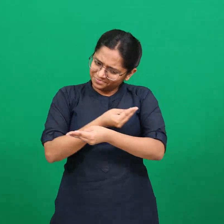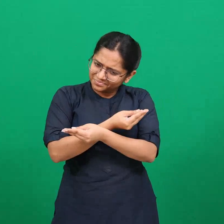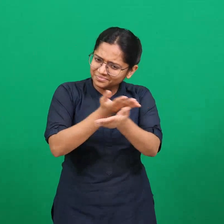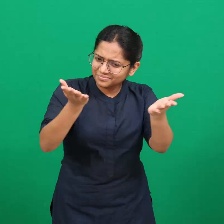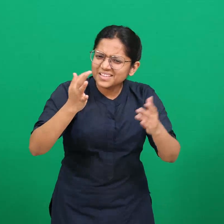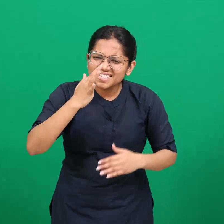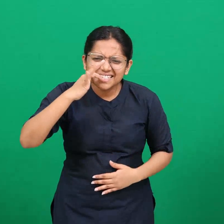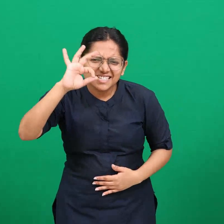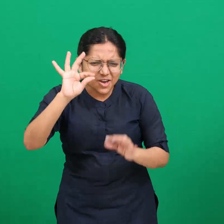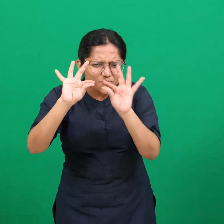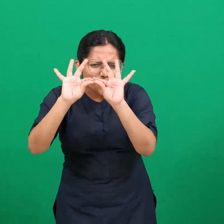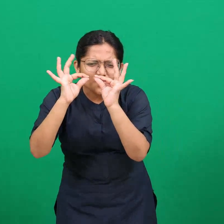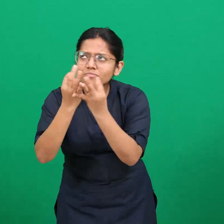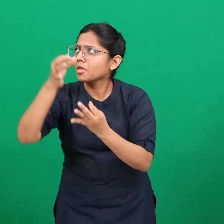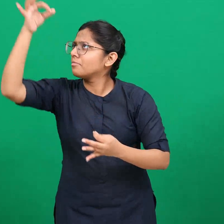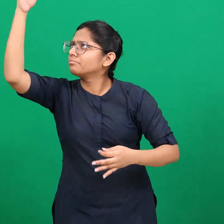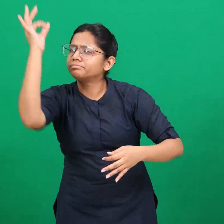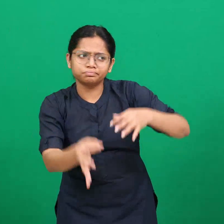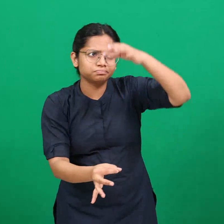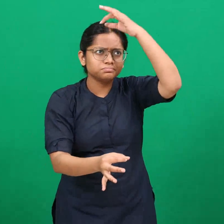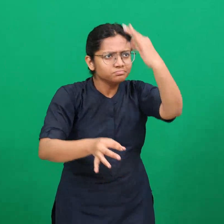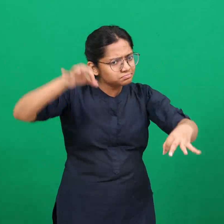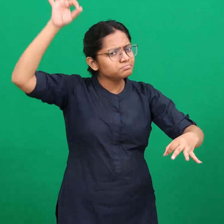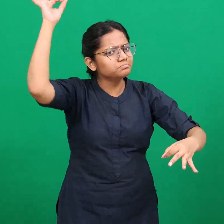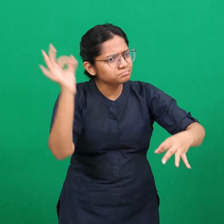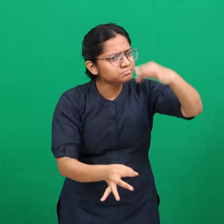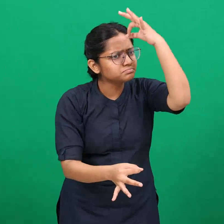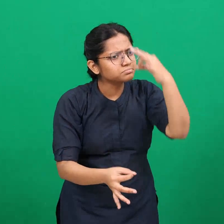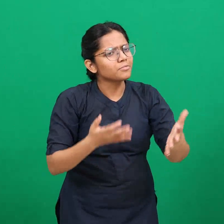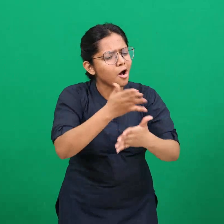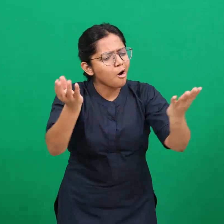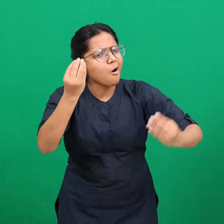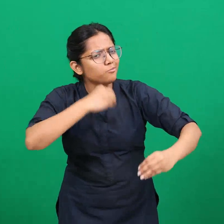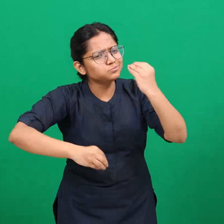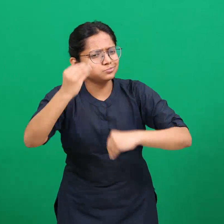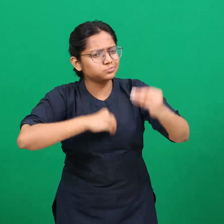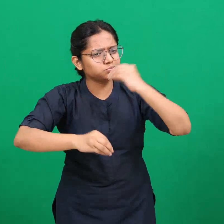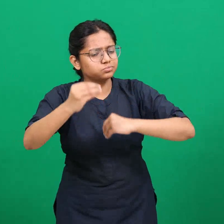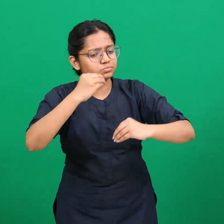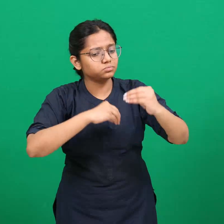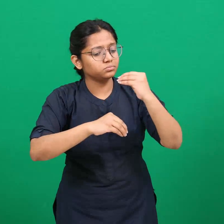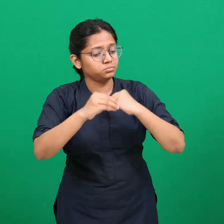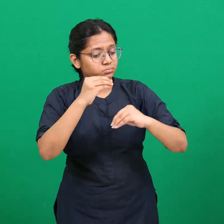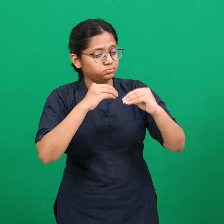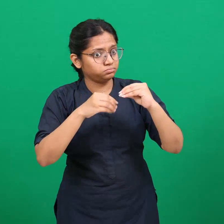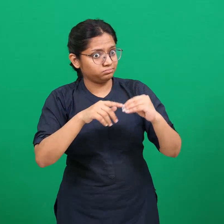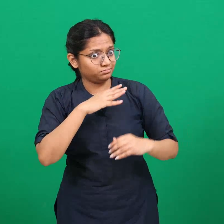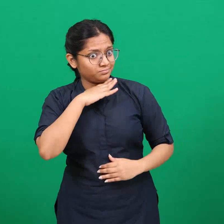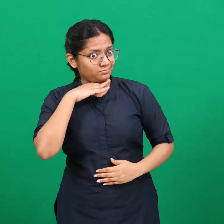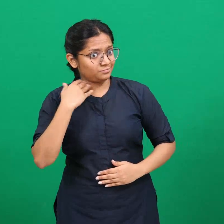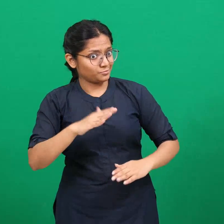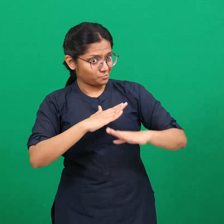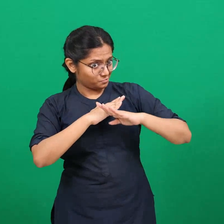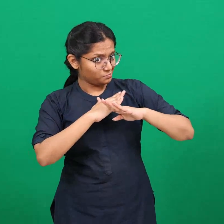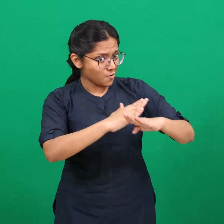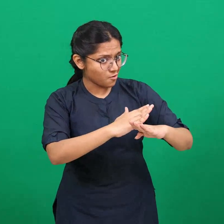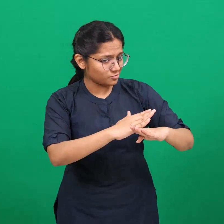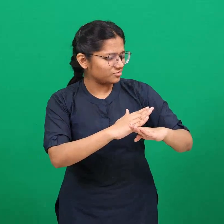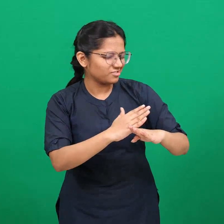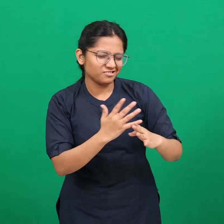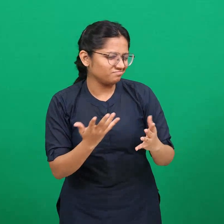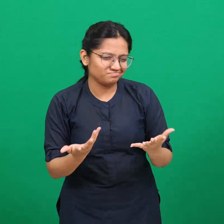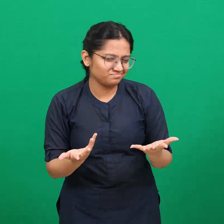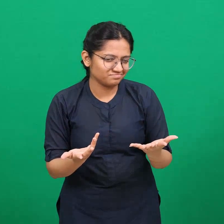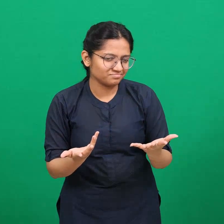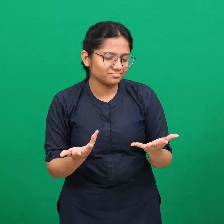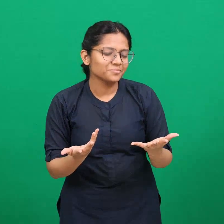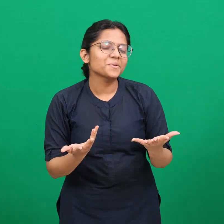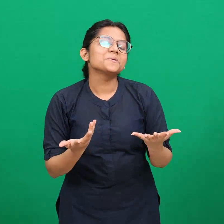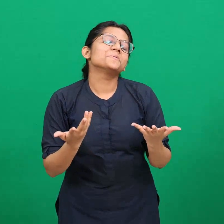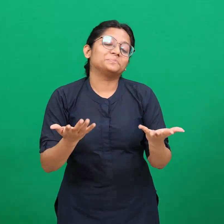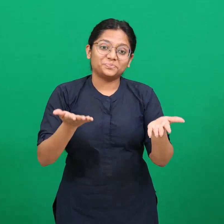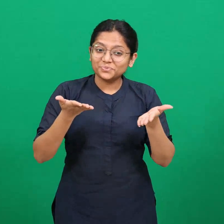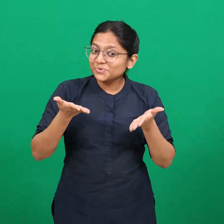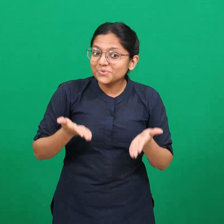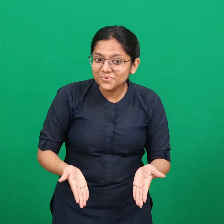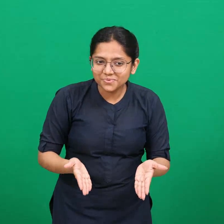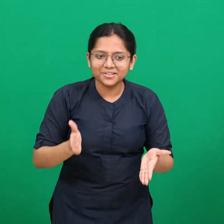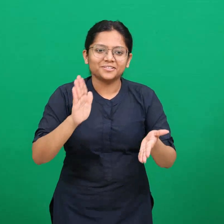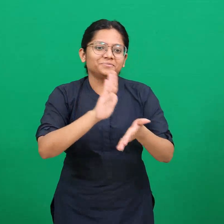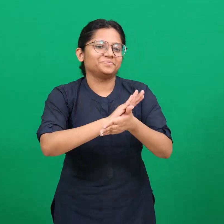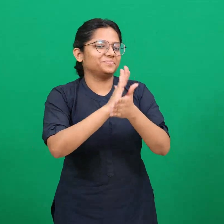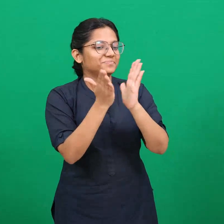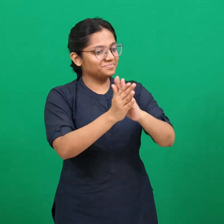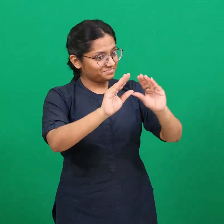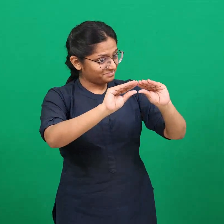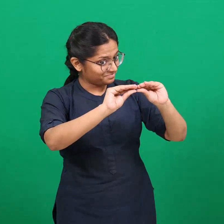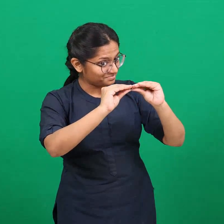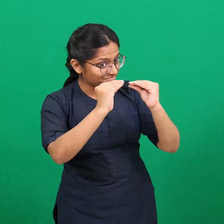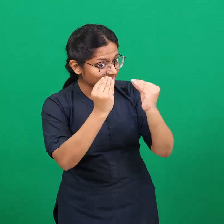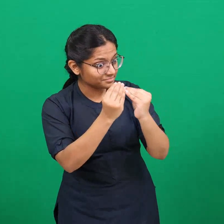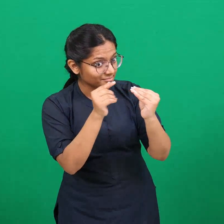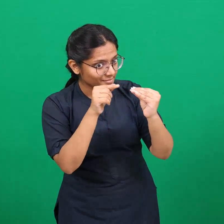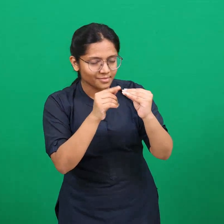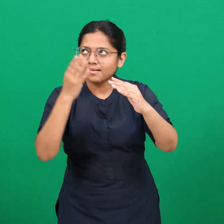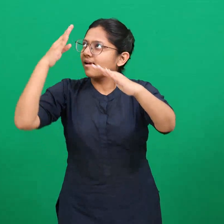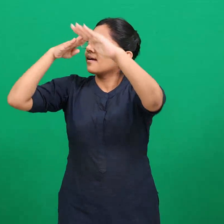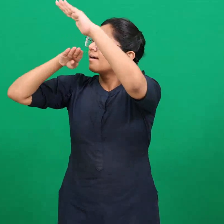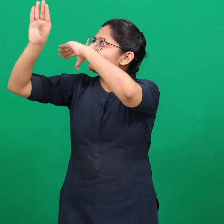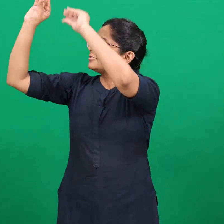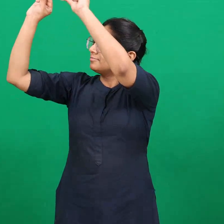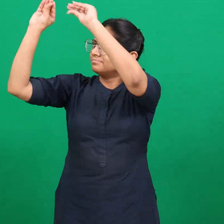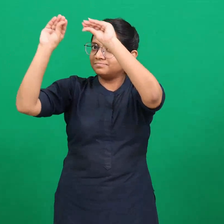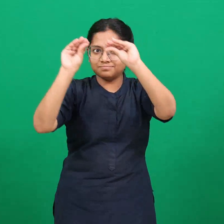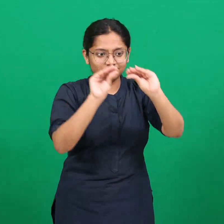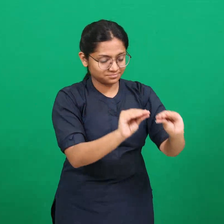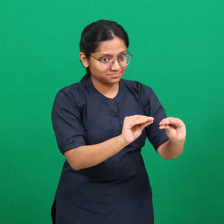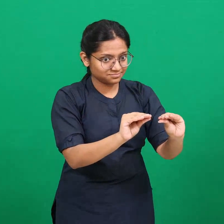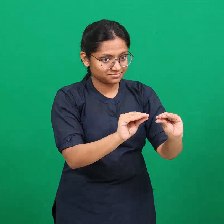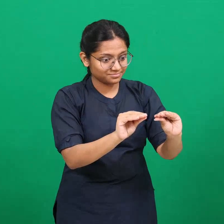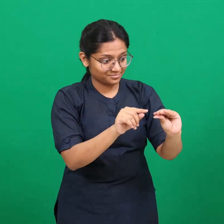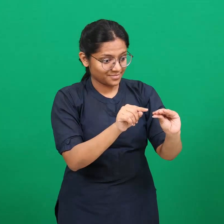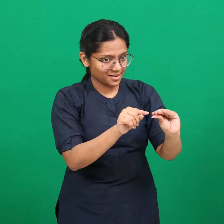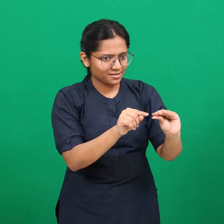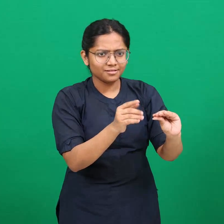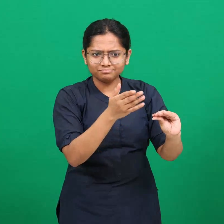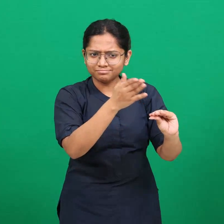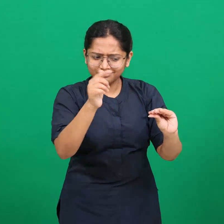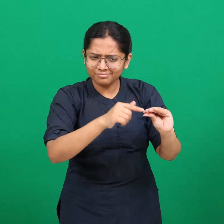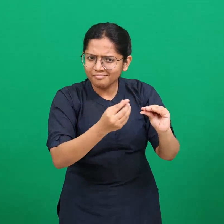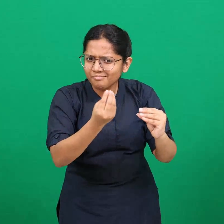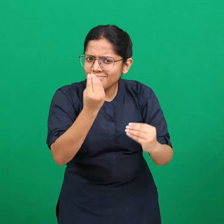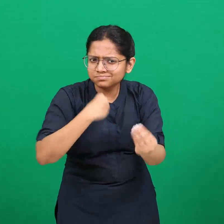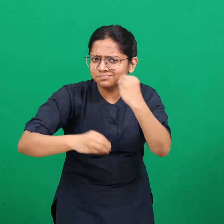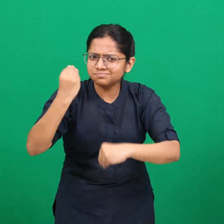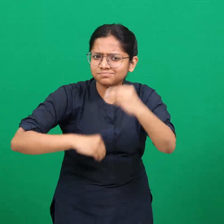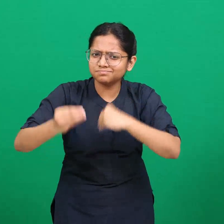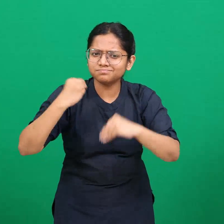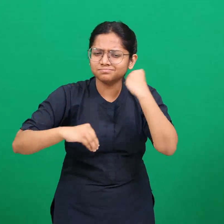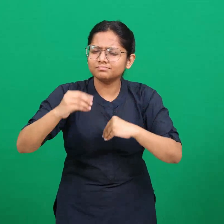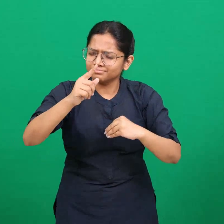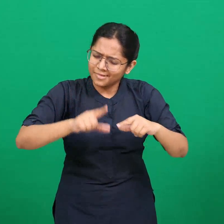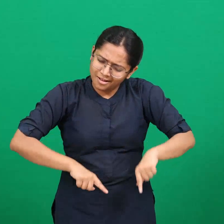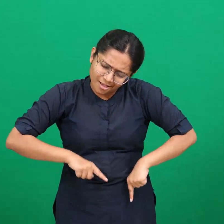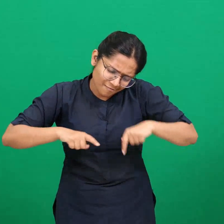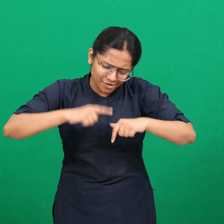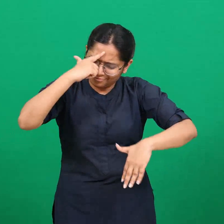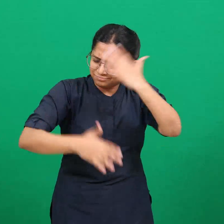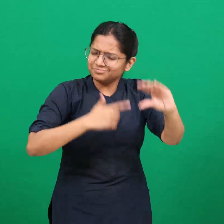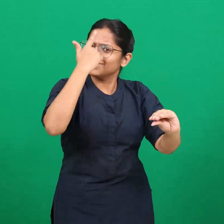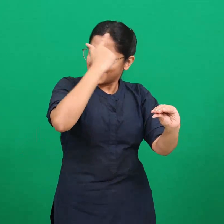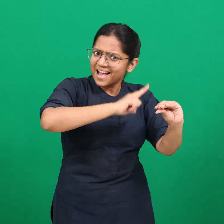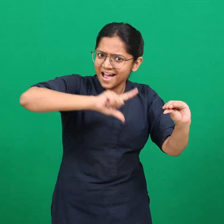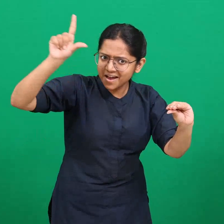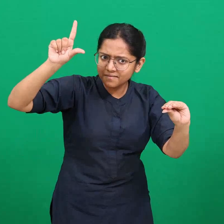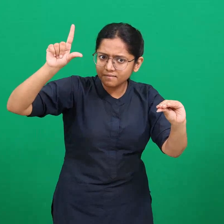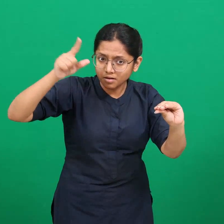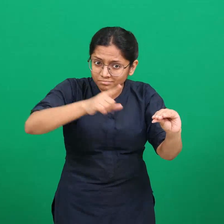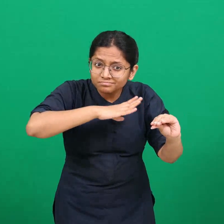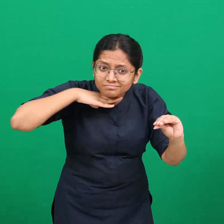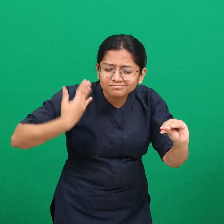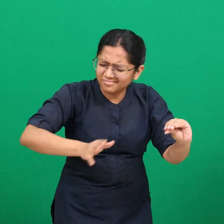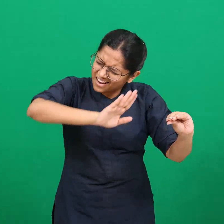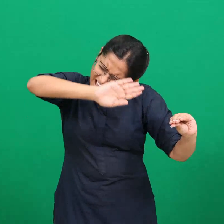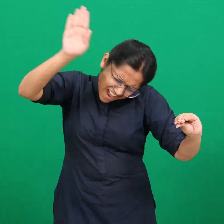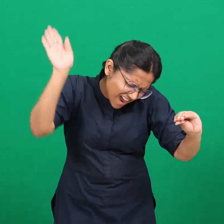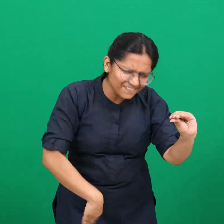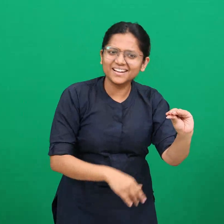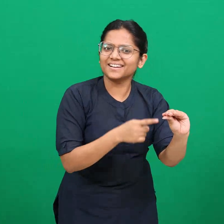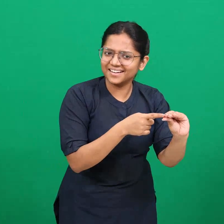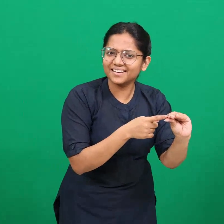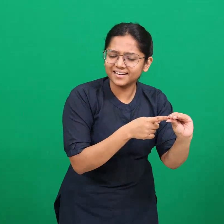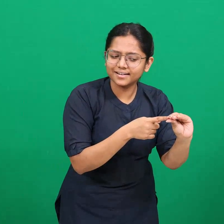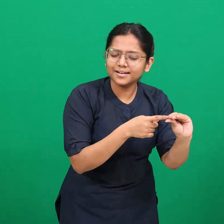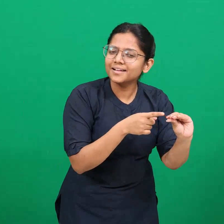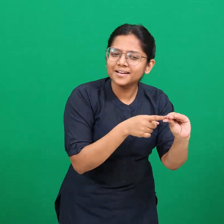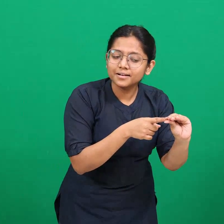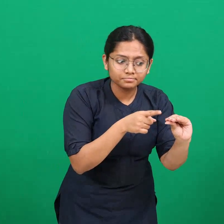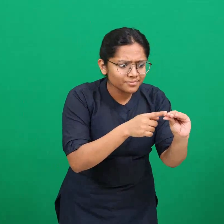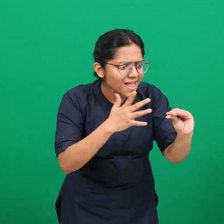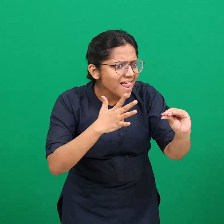This is the bread that comes down from heaven, so that anyone may eat of it and not die.